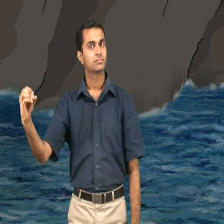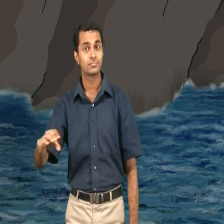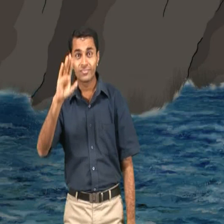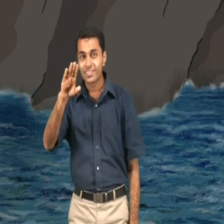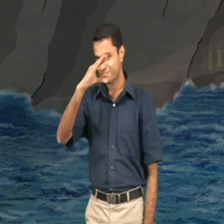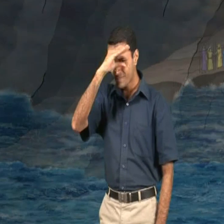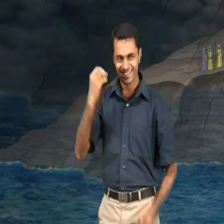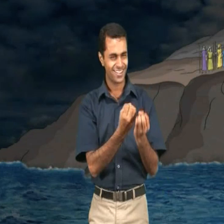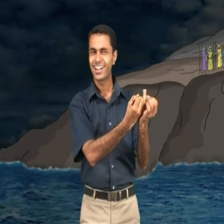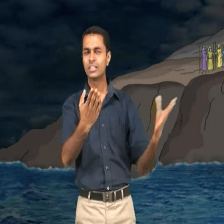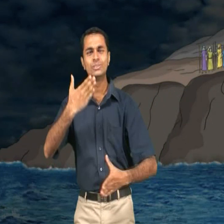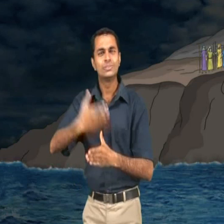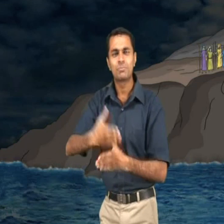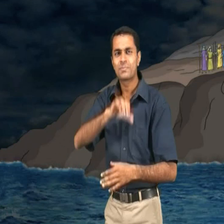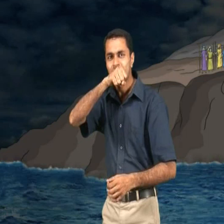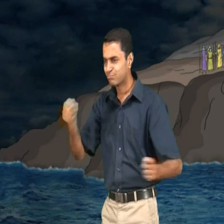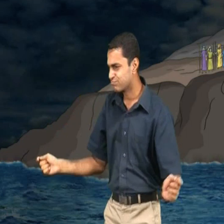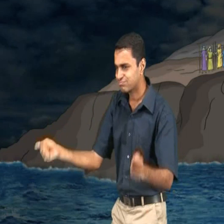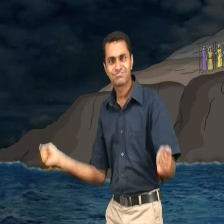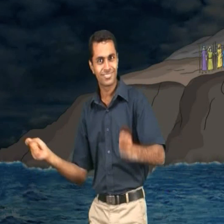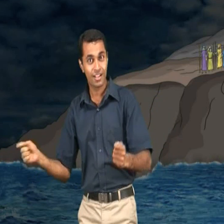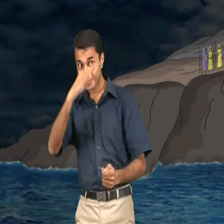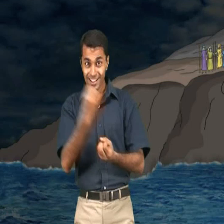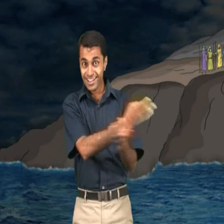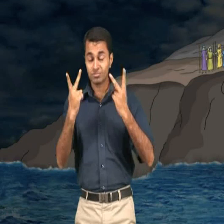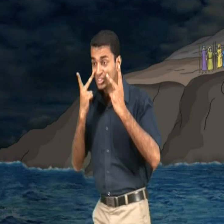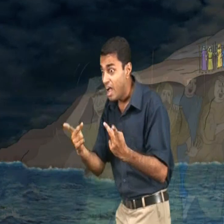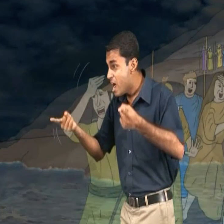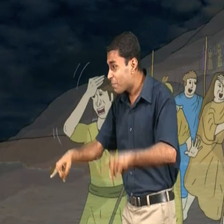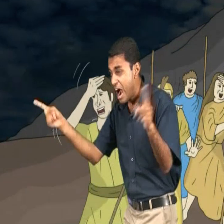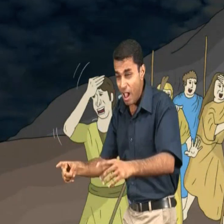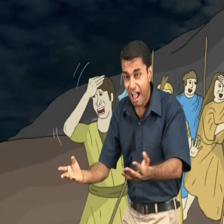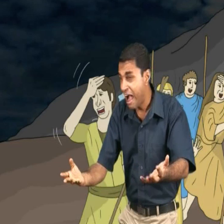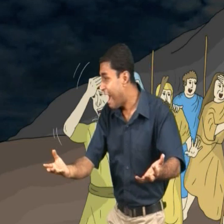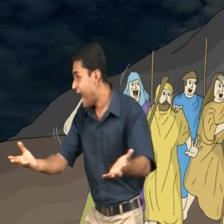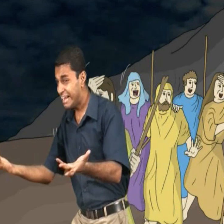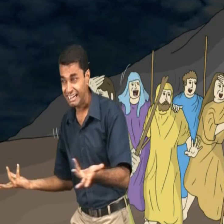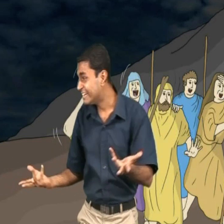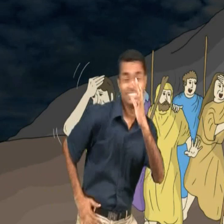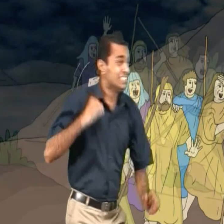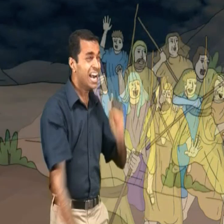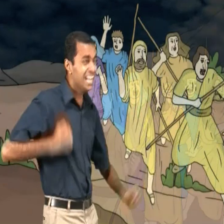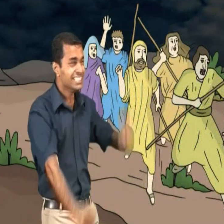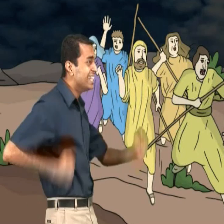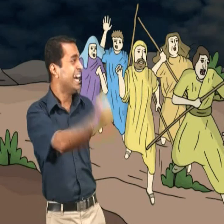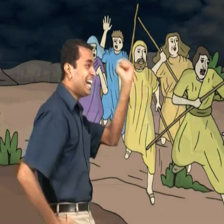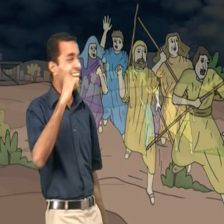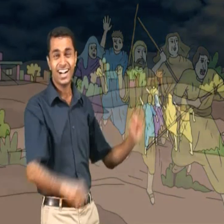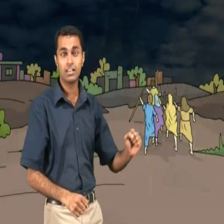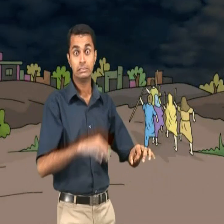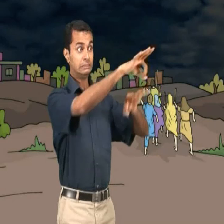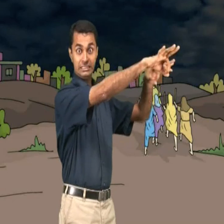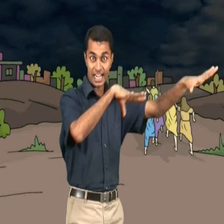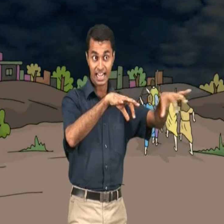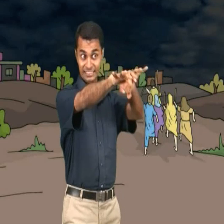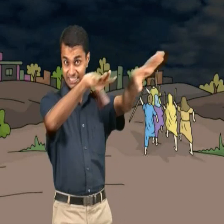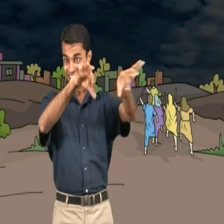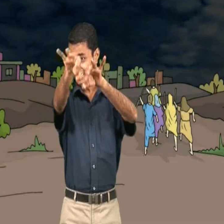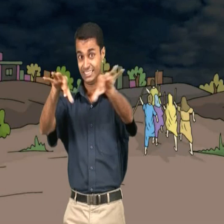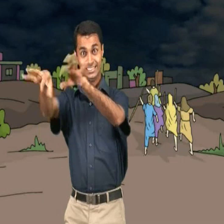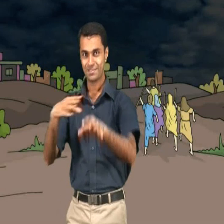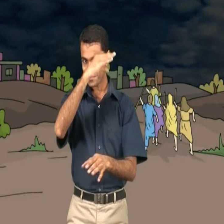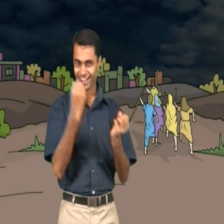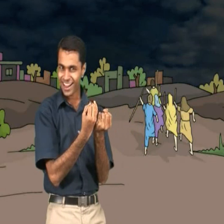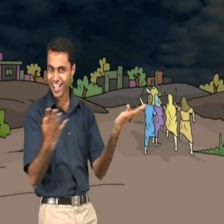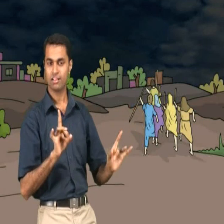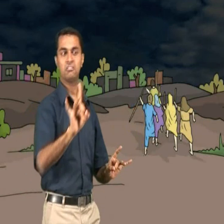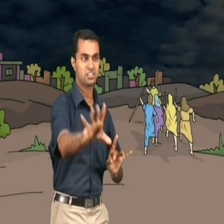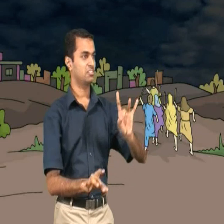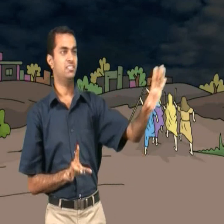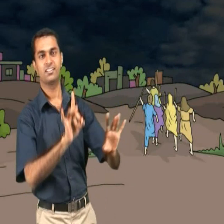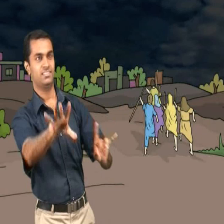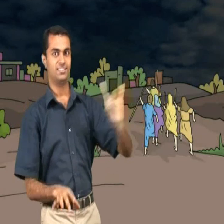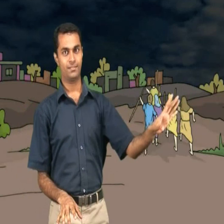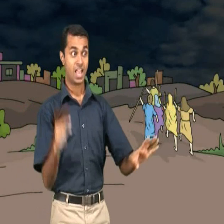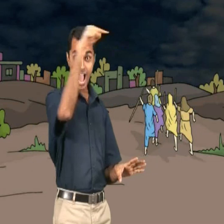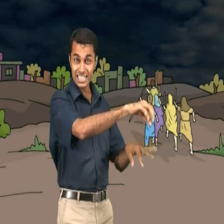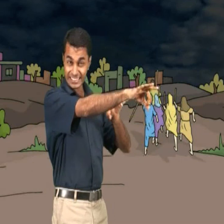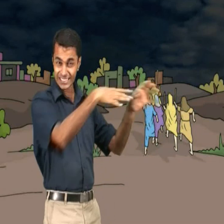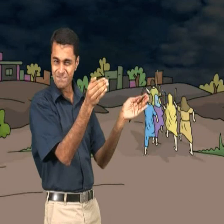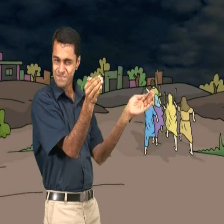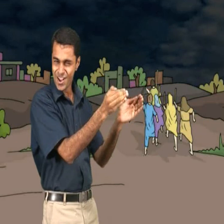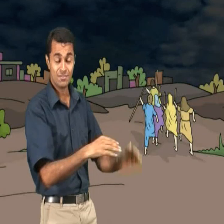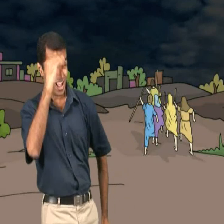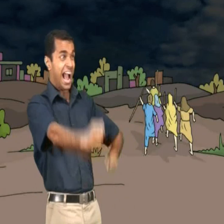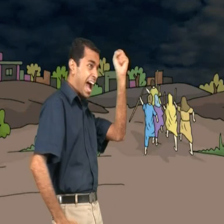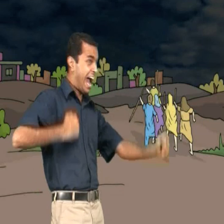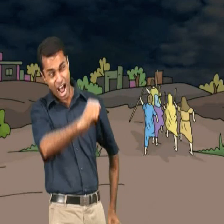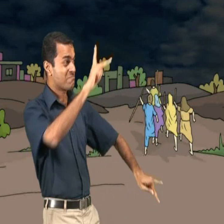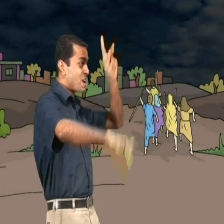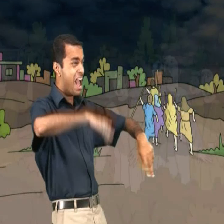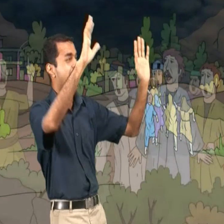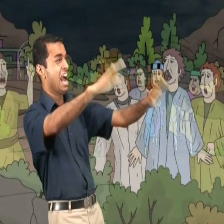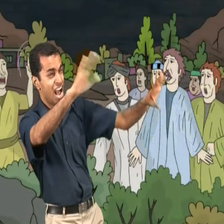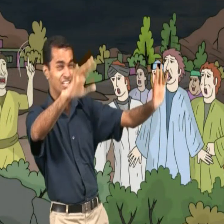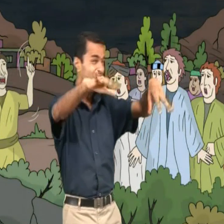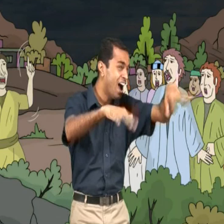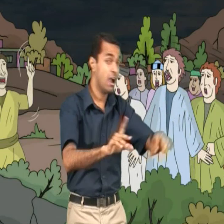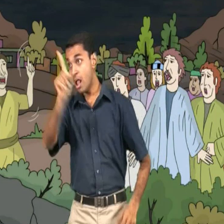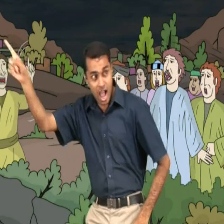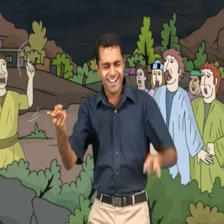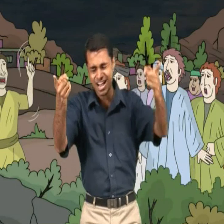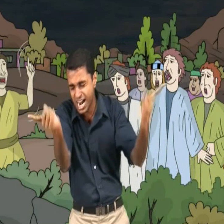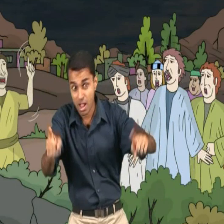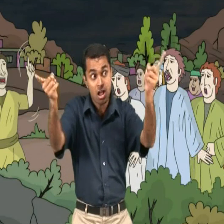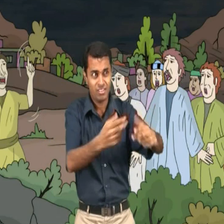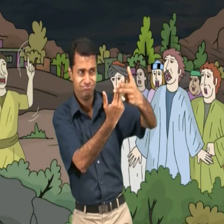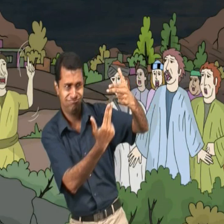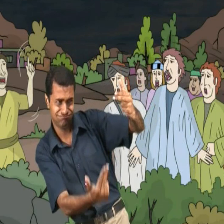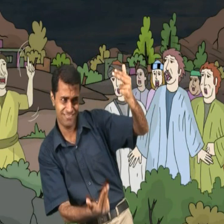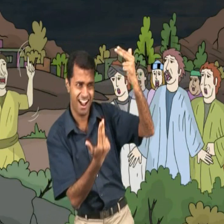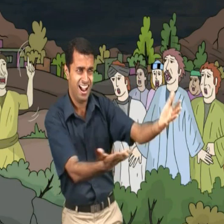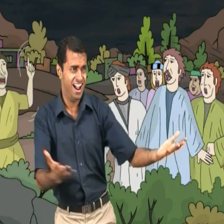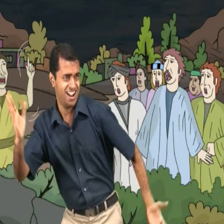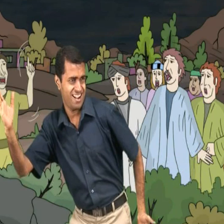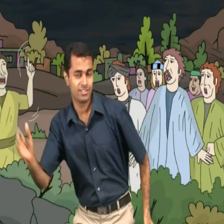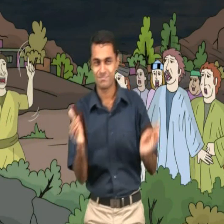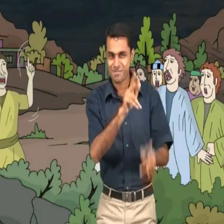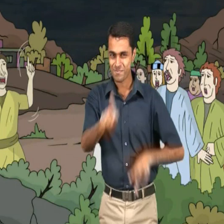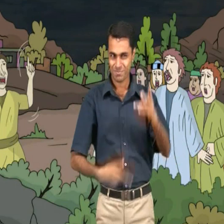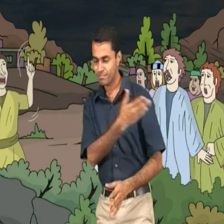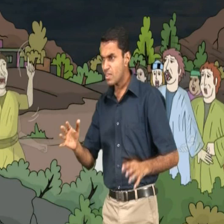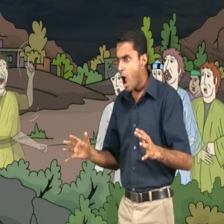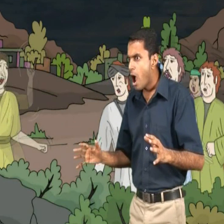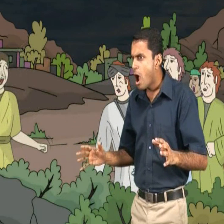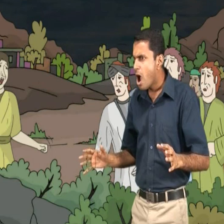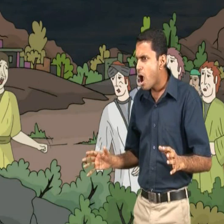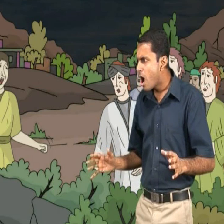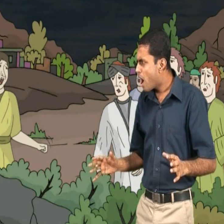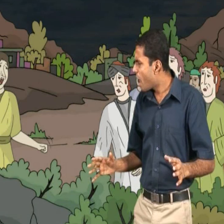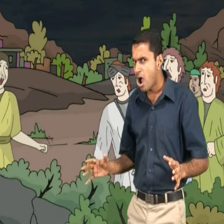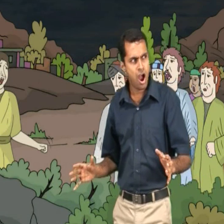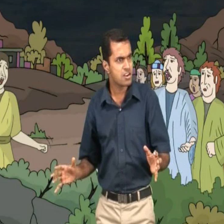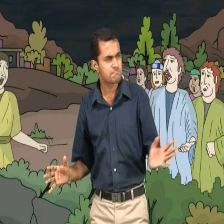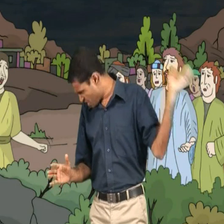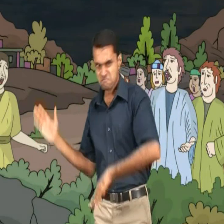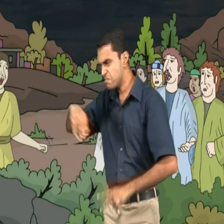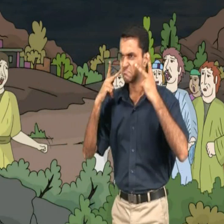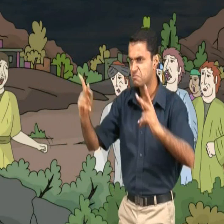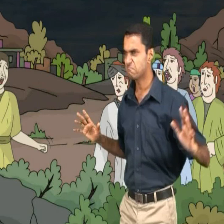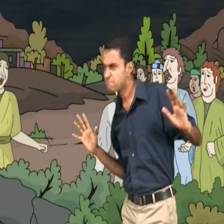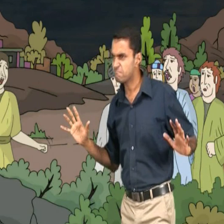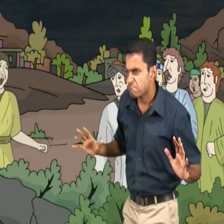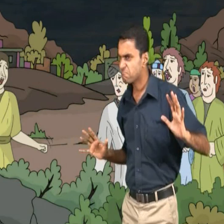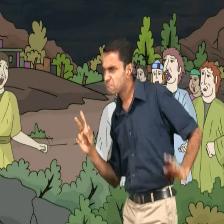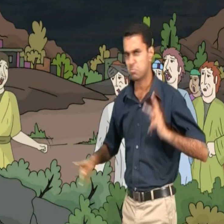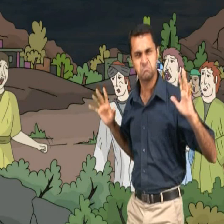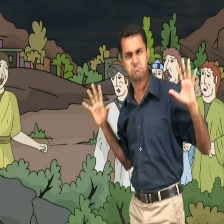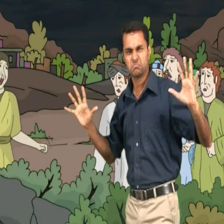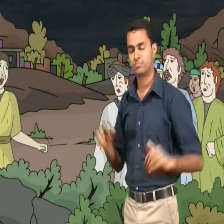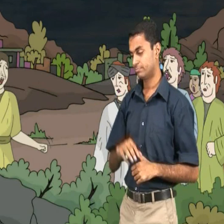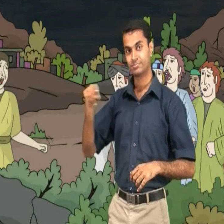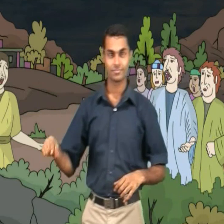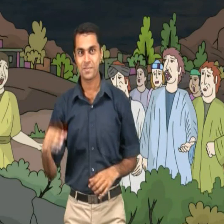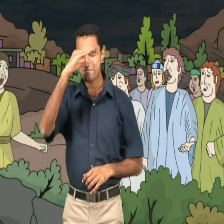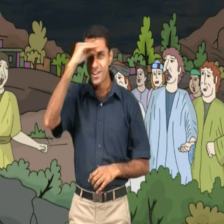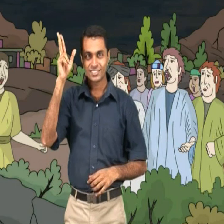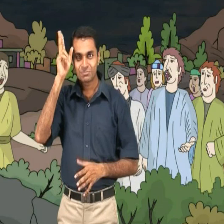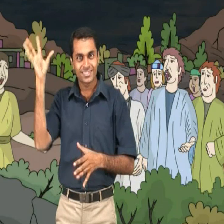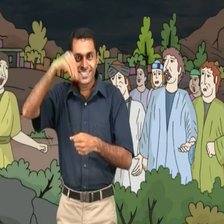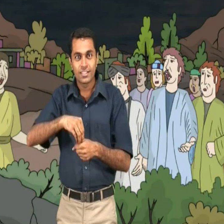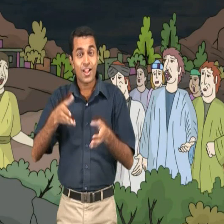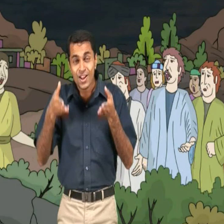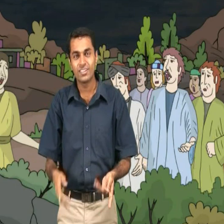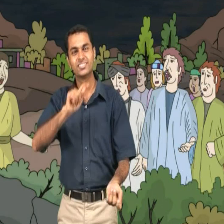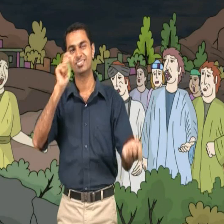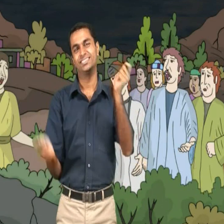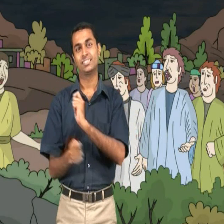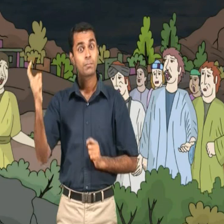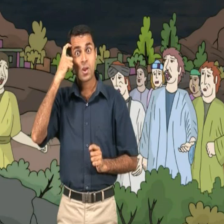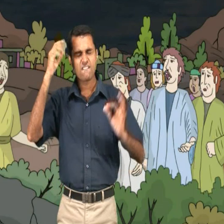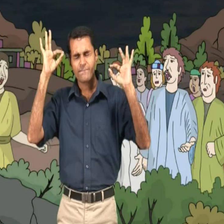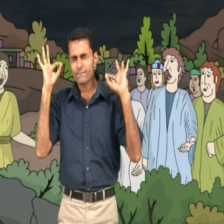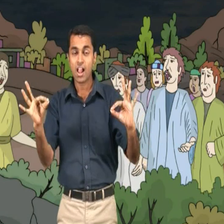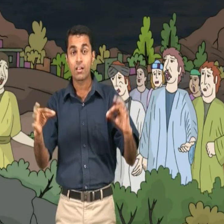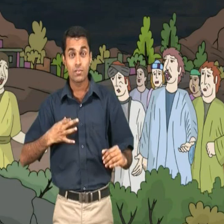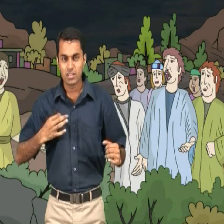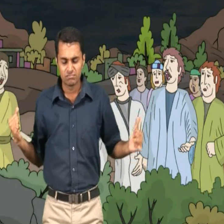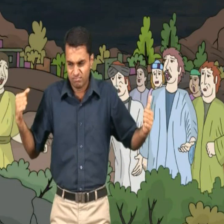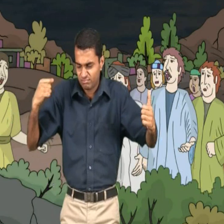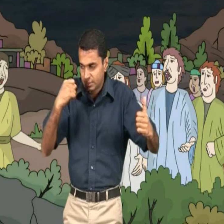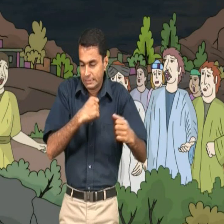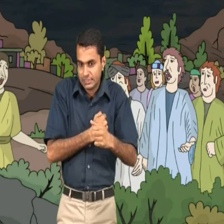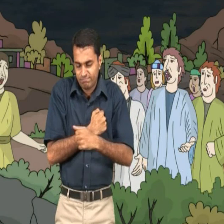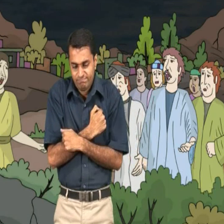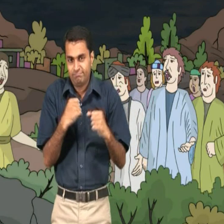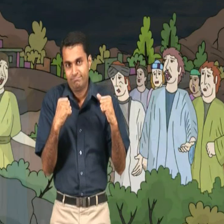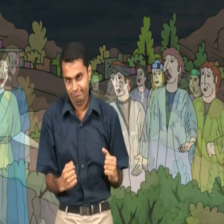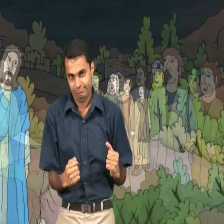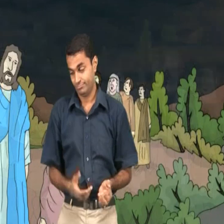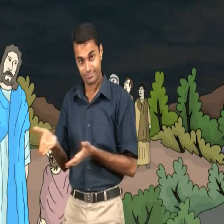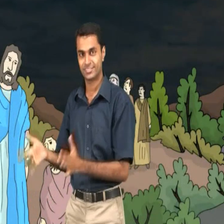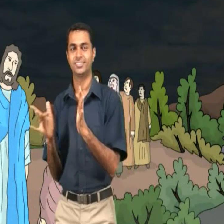Those tending the pigs ran off and reported this in the town and countryside, and the people went out to see what had happened.